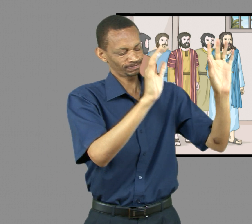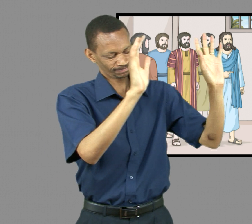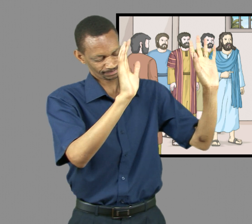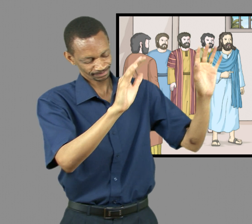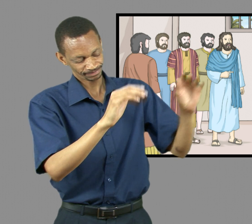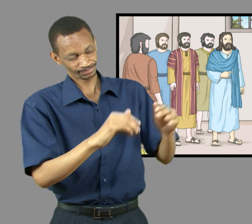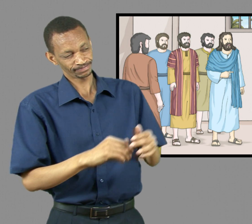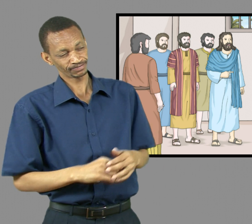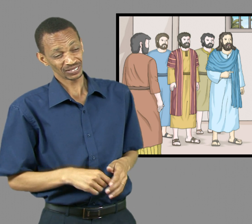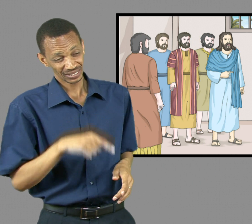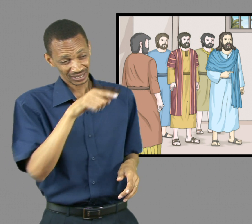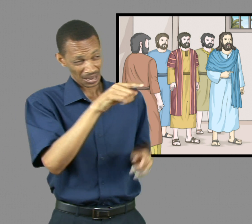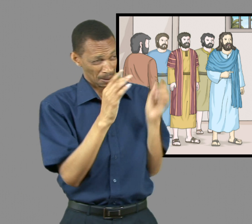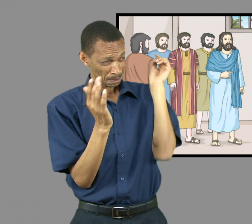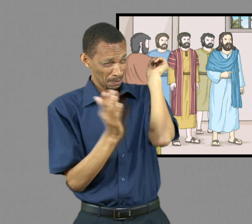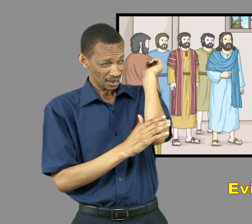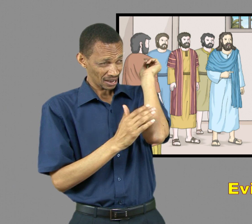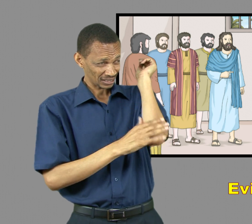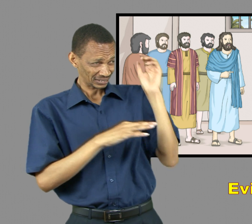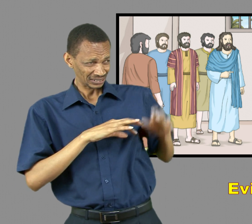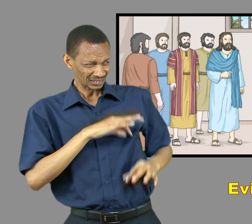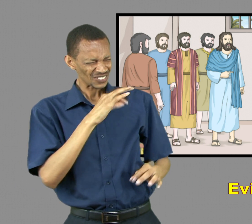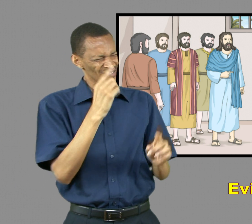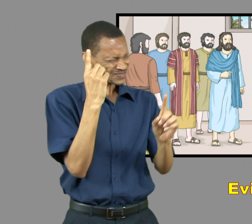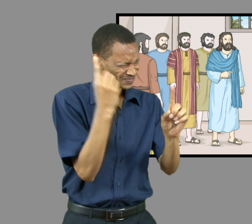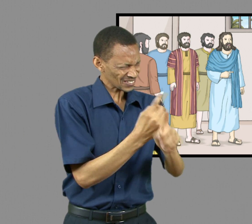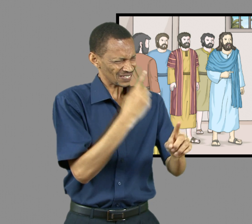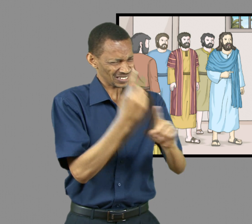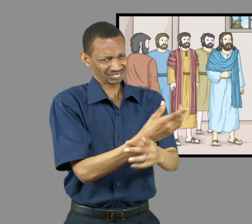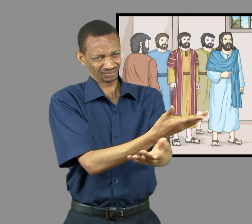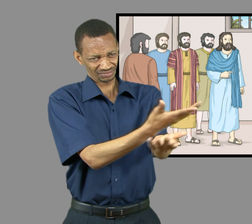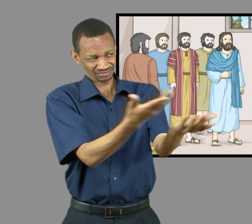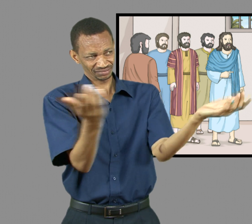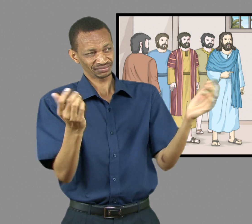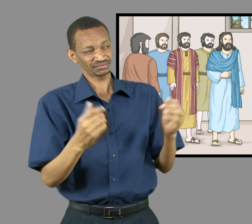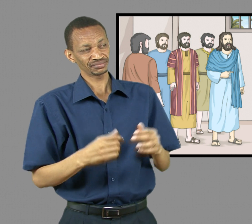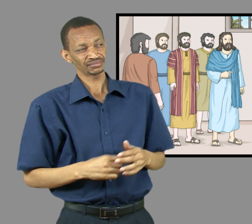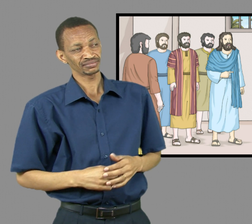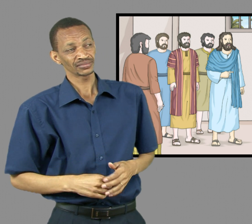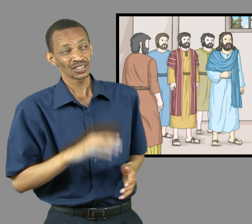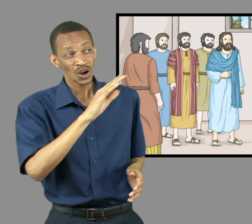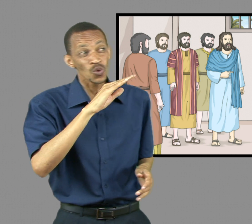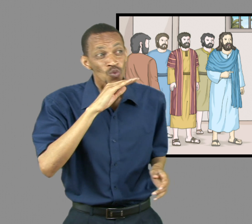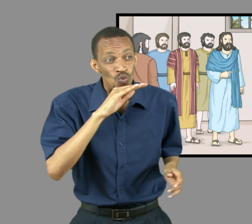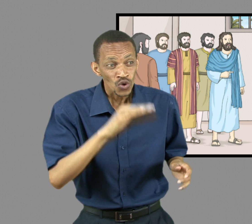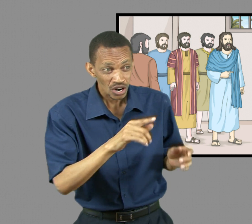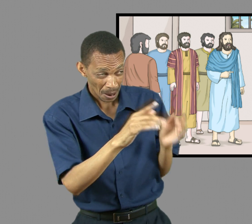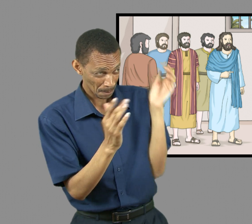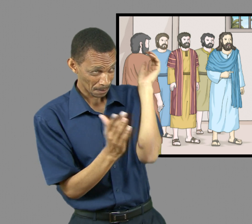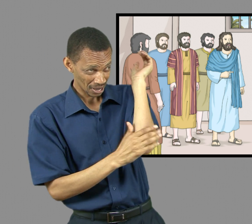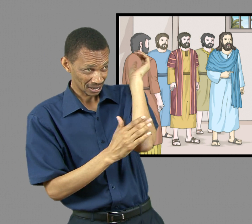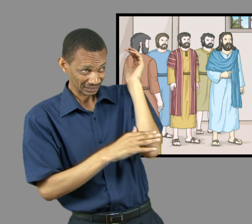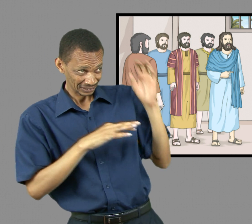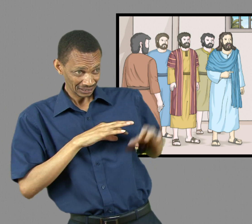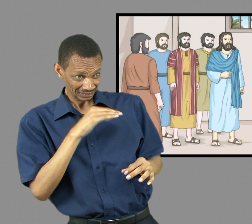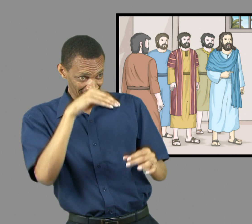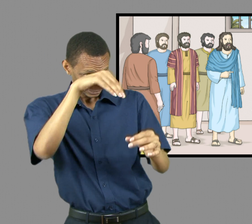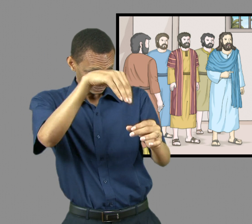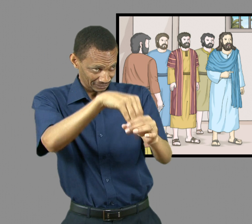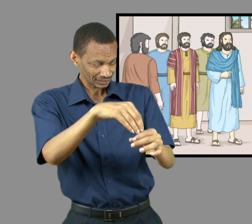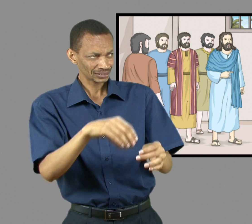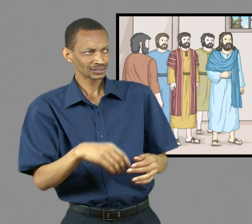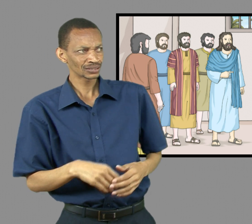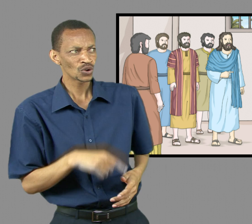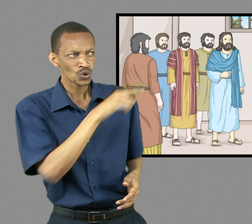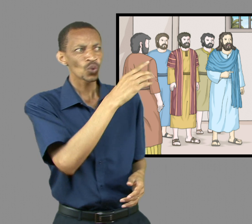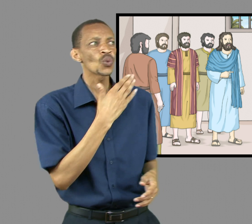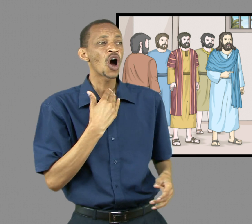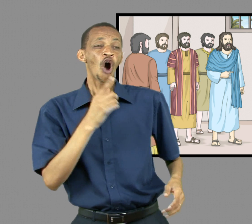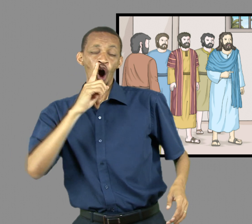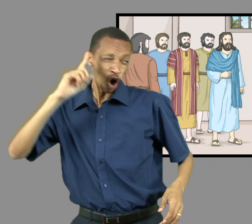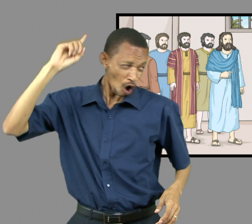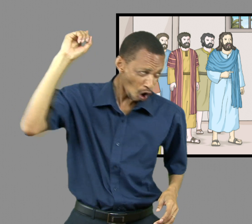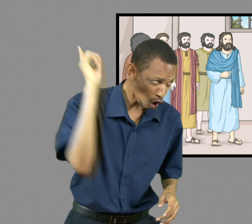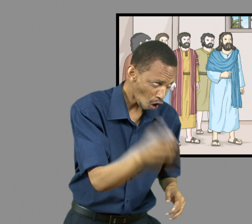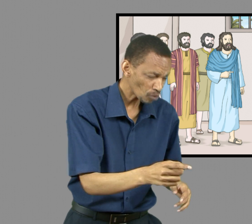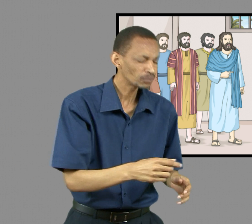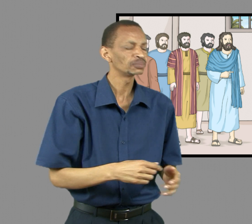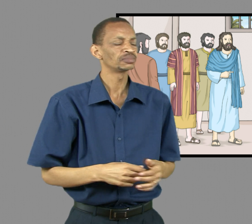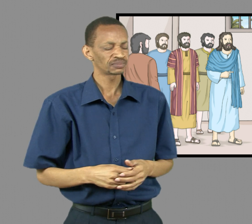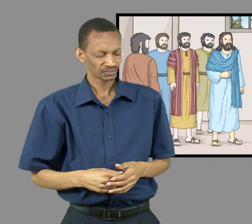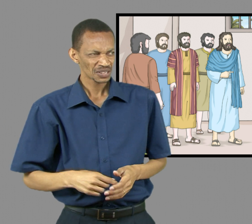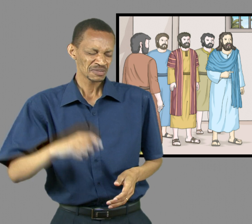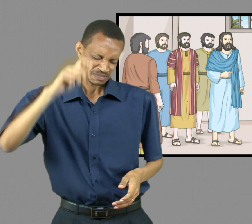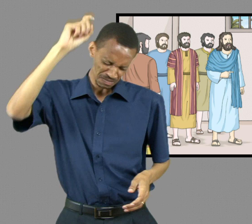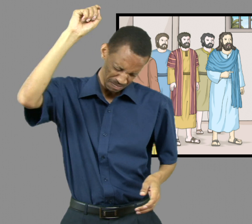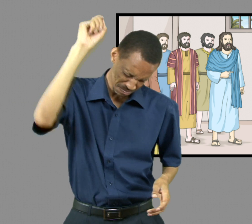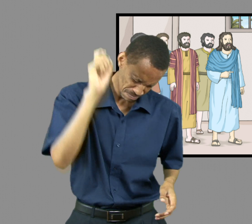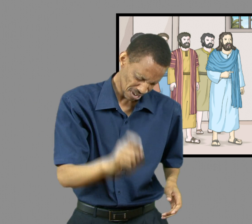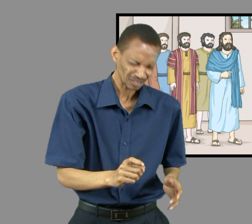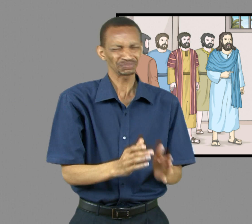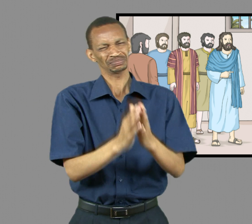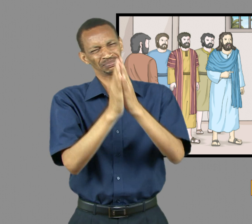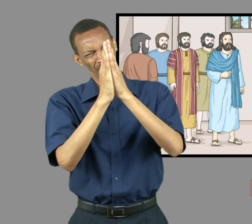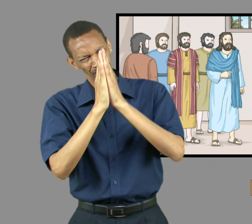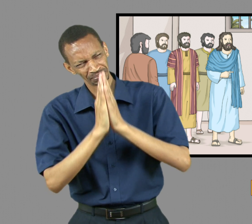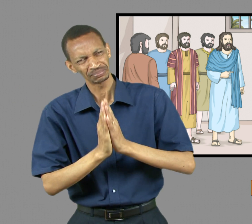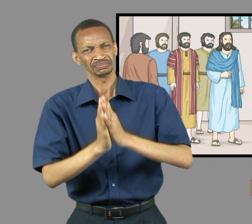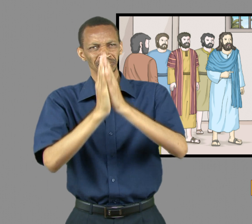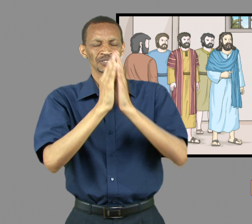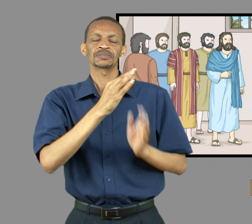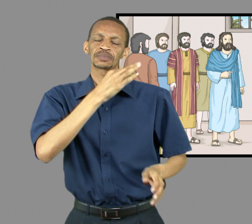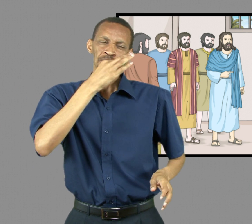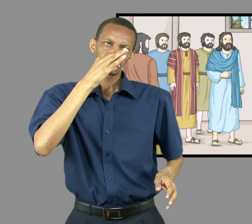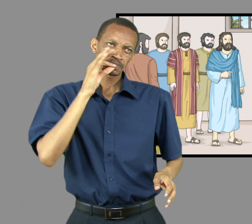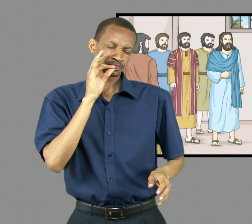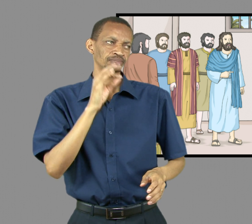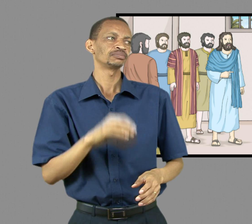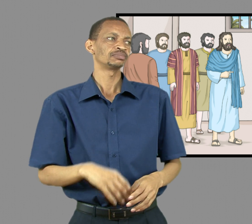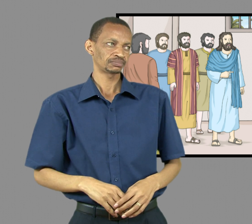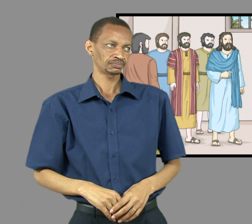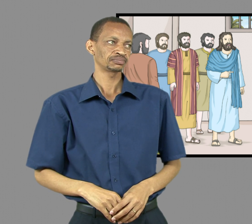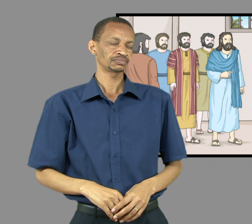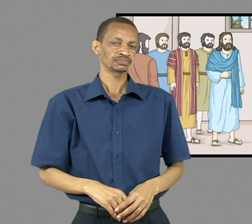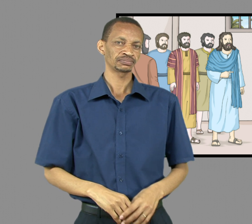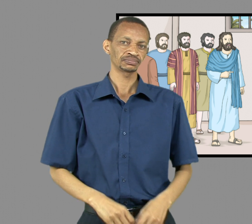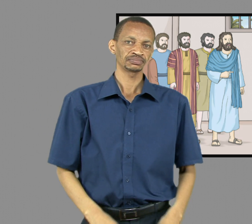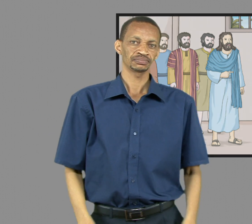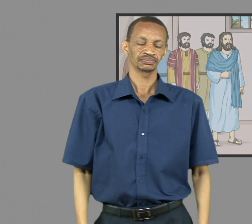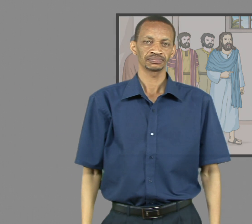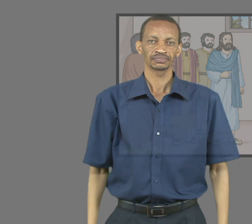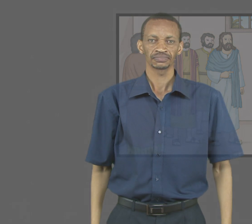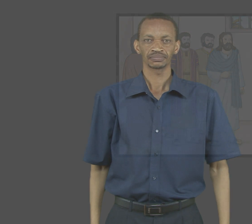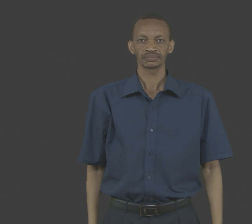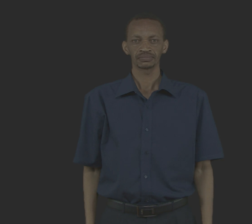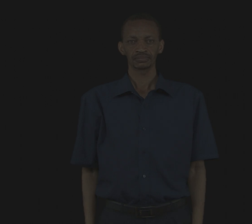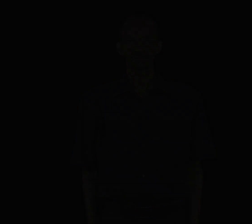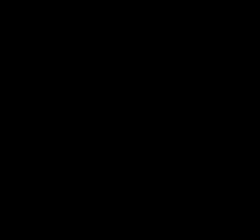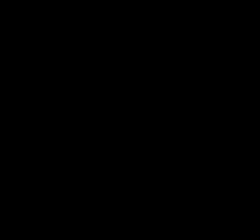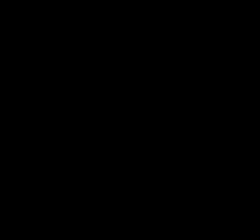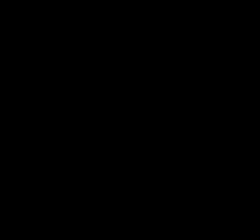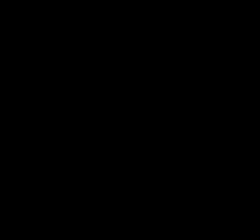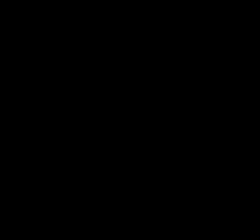Jesus answered, “This kind cannot come out, except by prayer.”